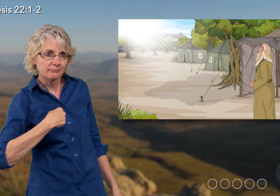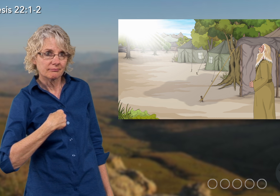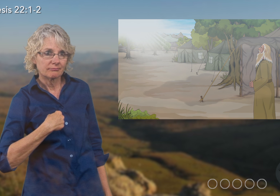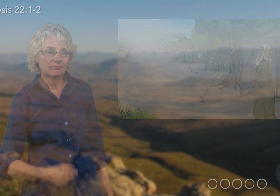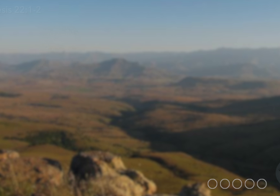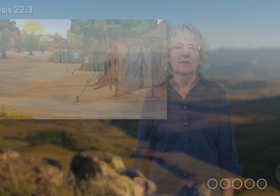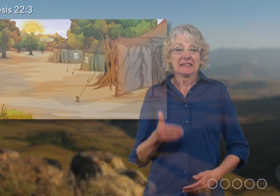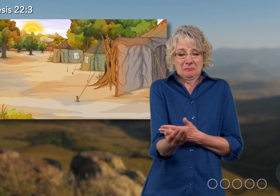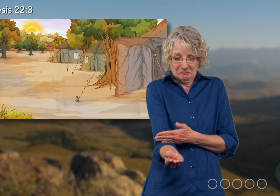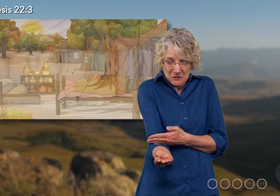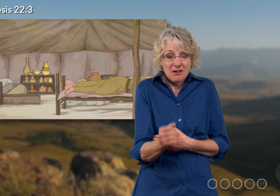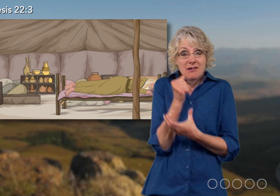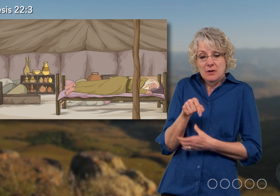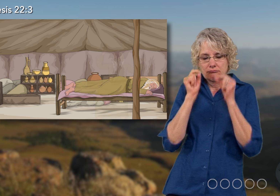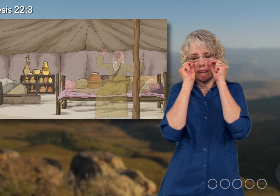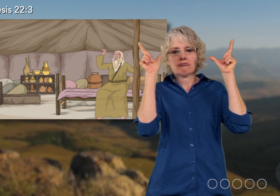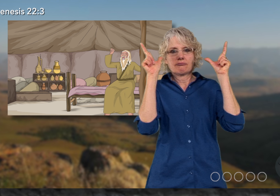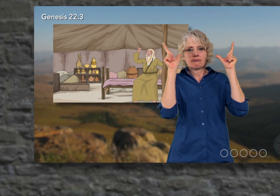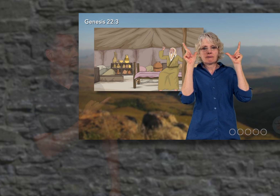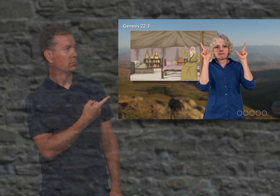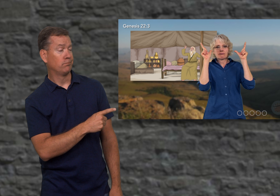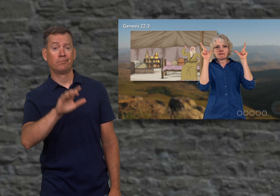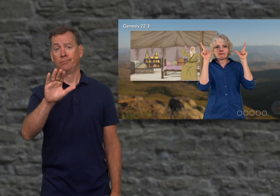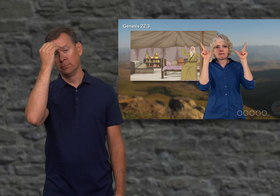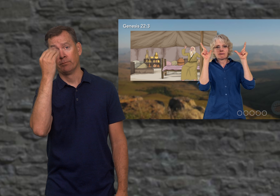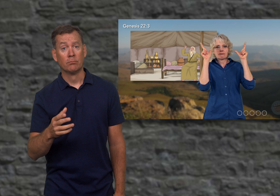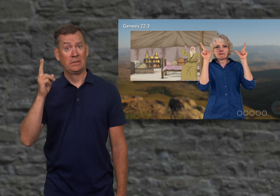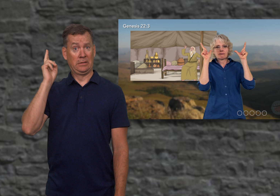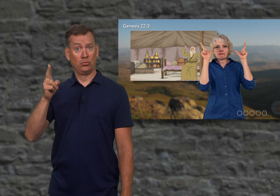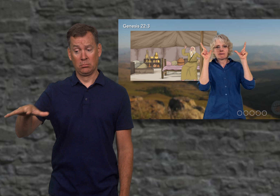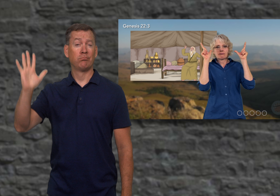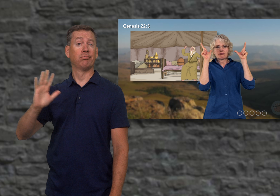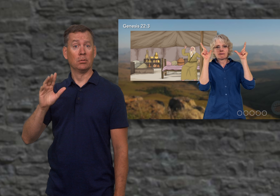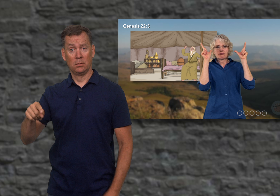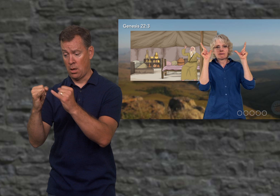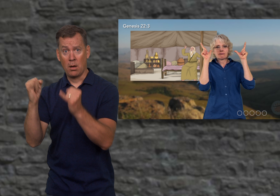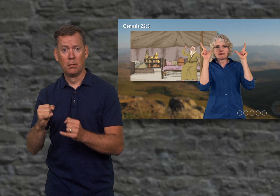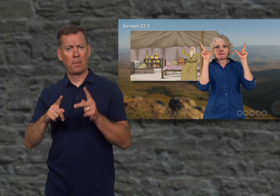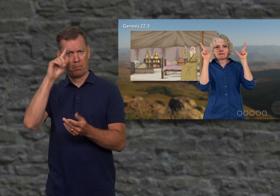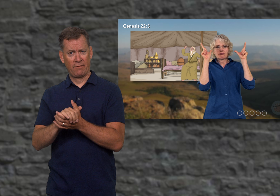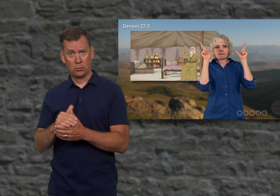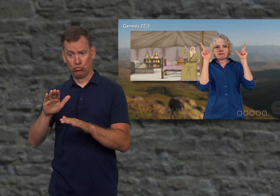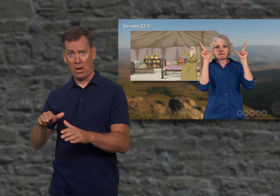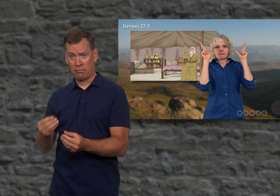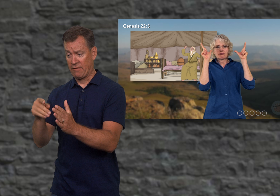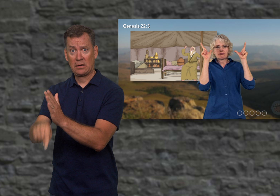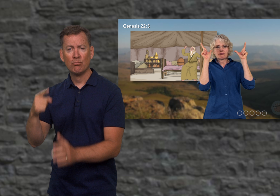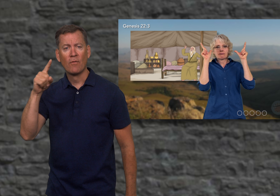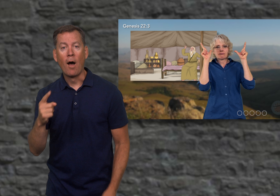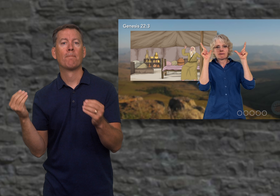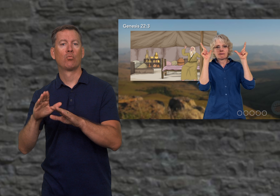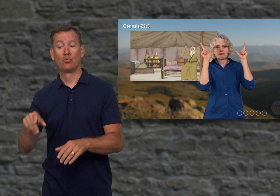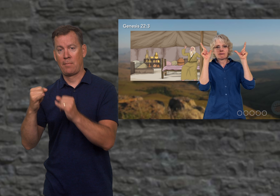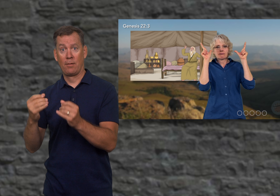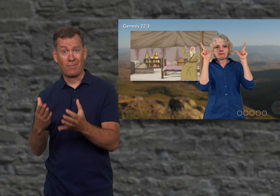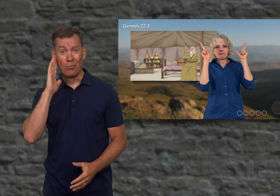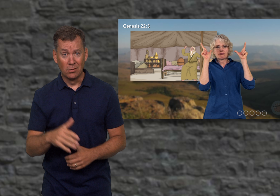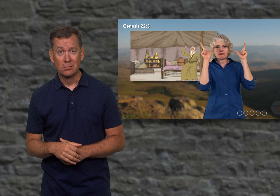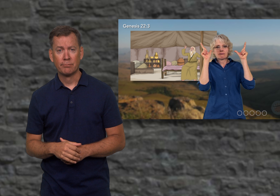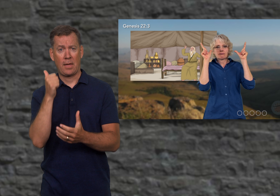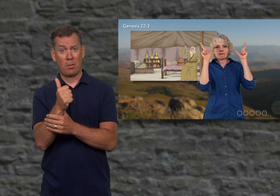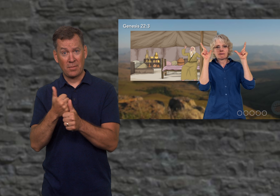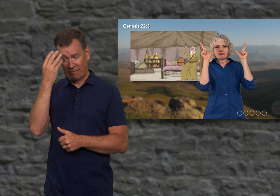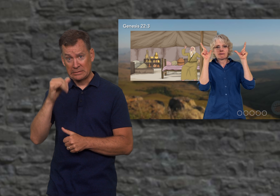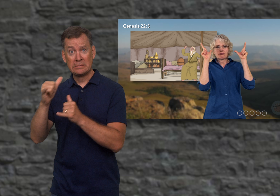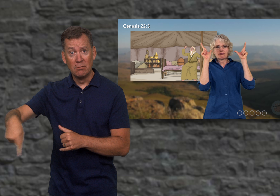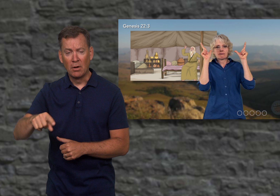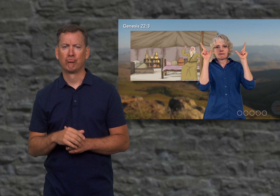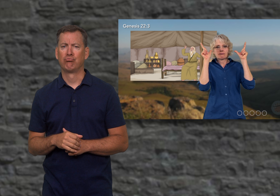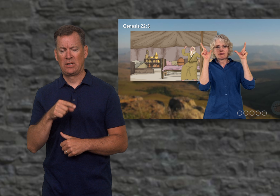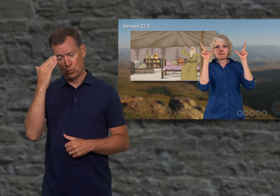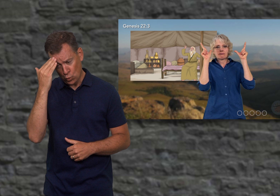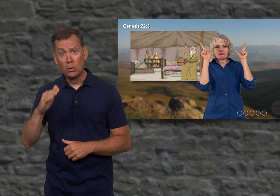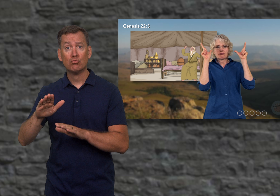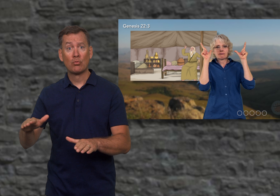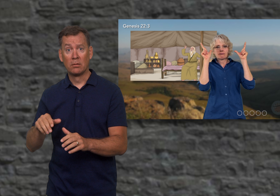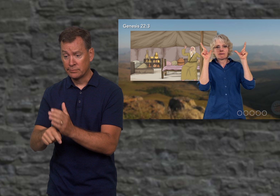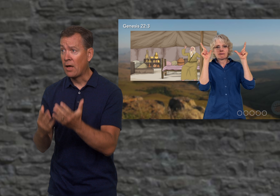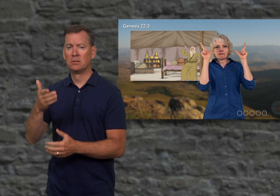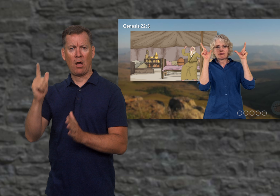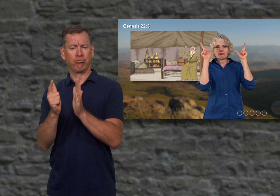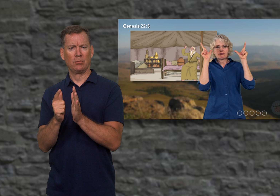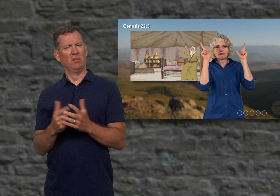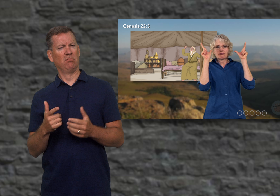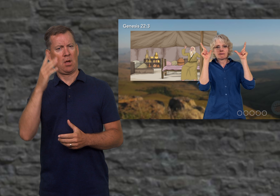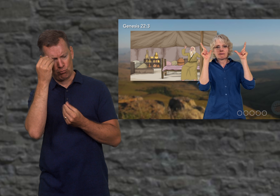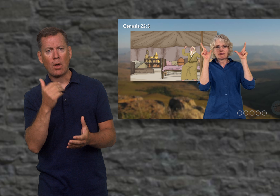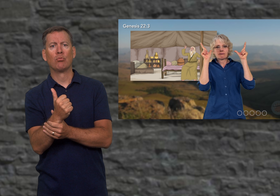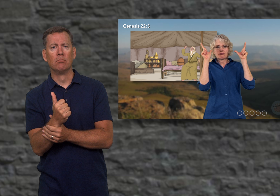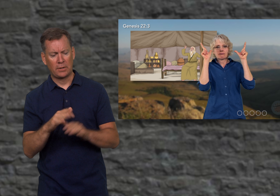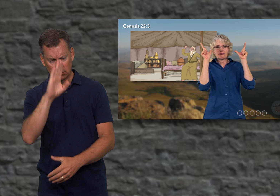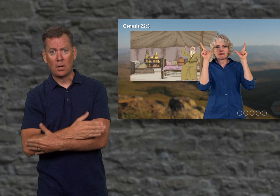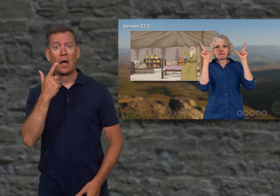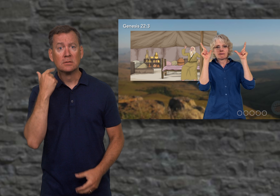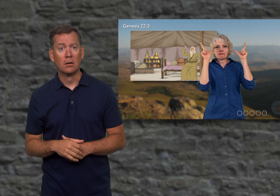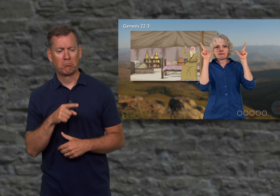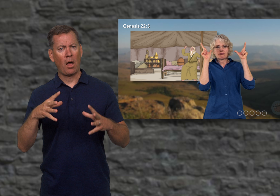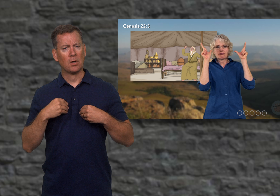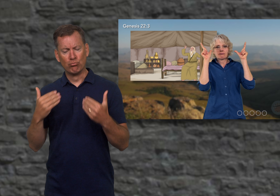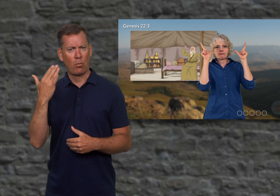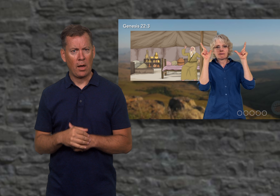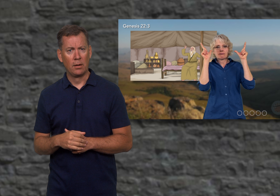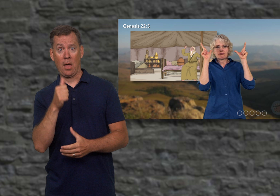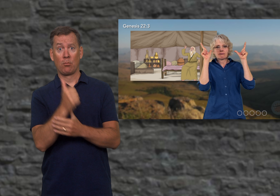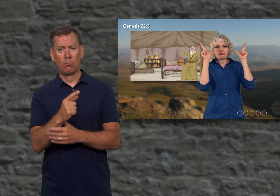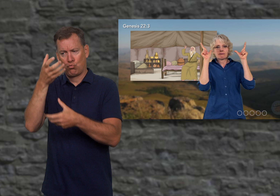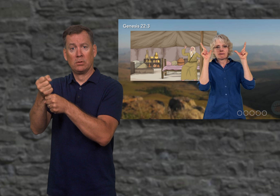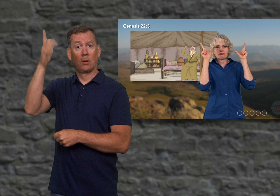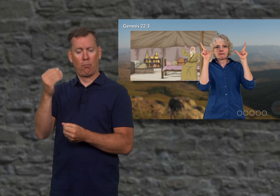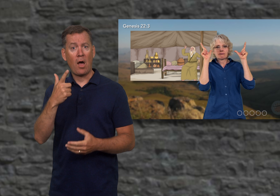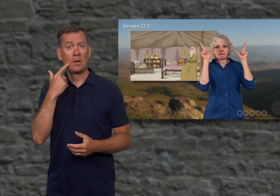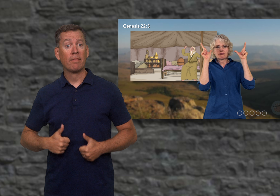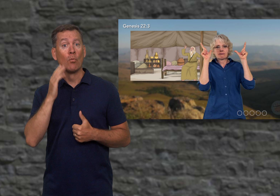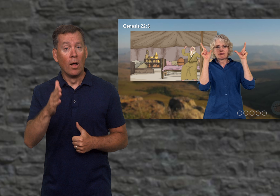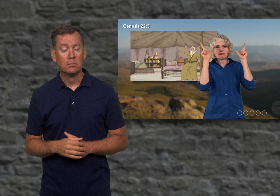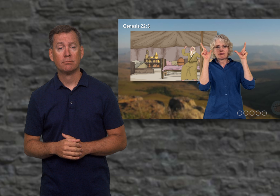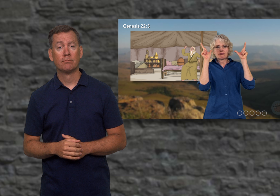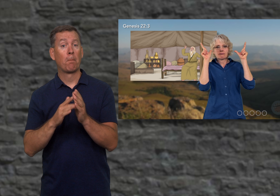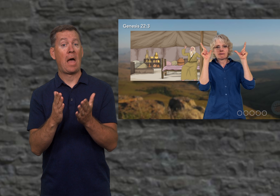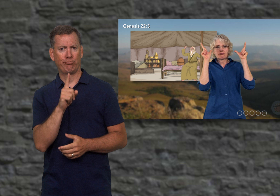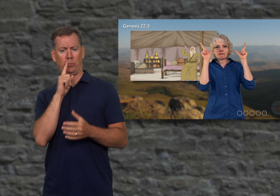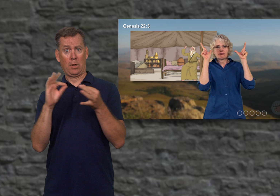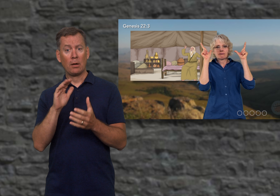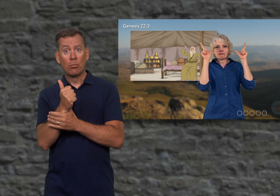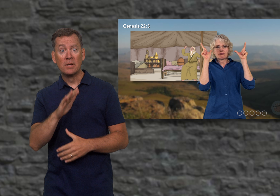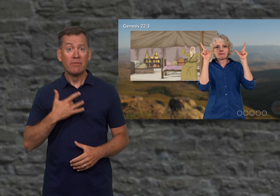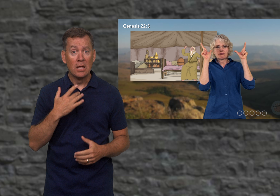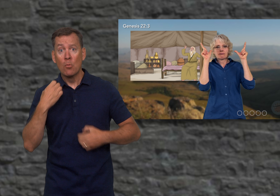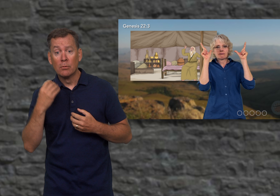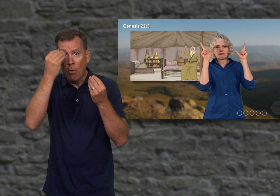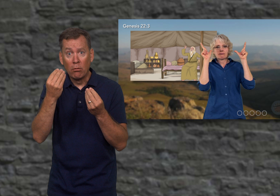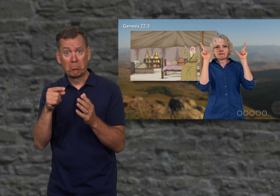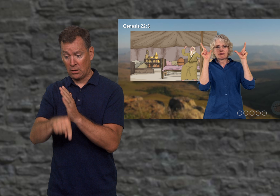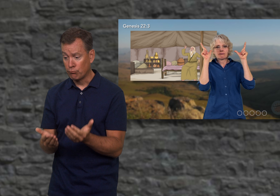So Abraham got up early the next morning, saddled his donkey, and took along two of his servants and his son Isaac.